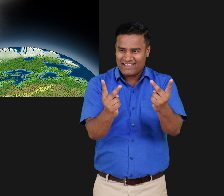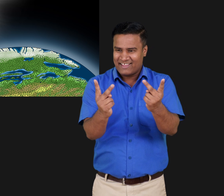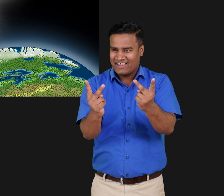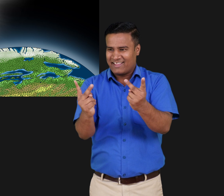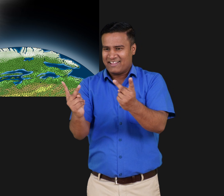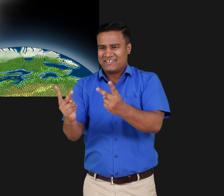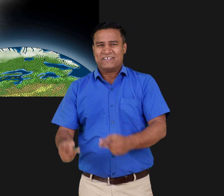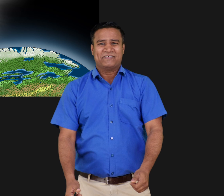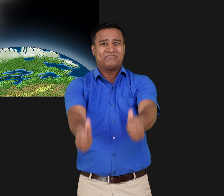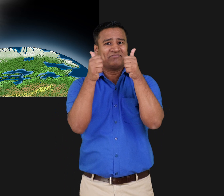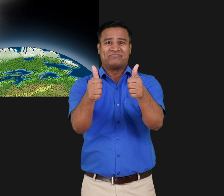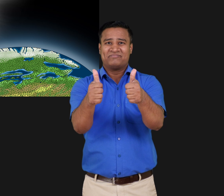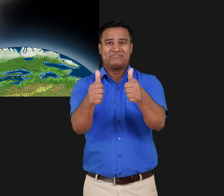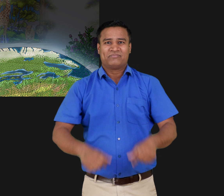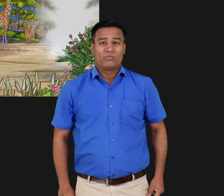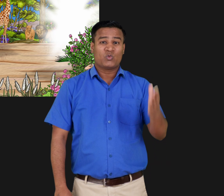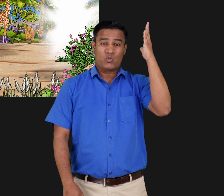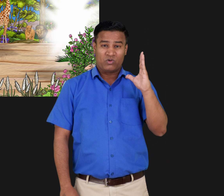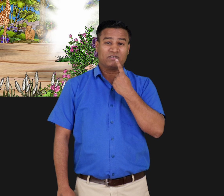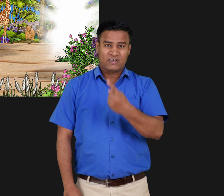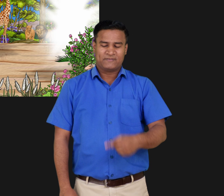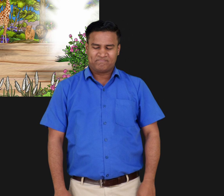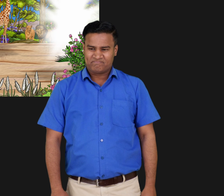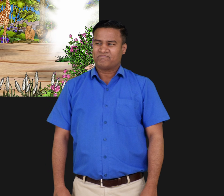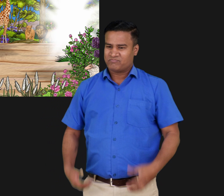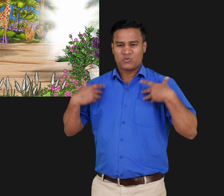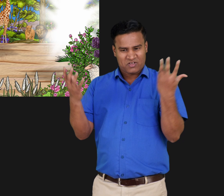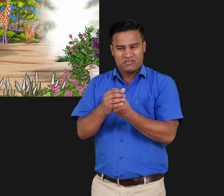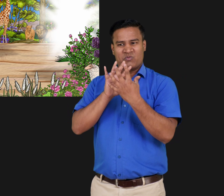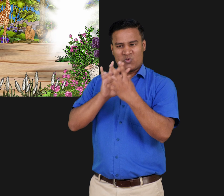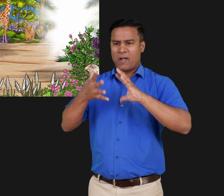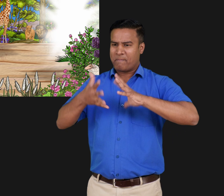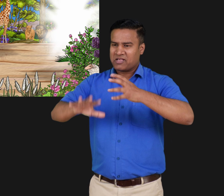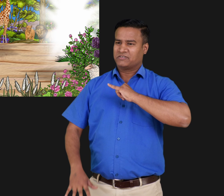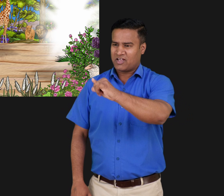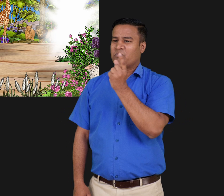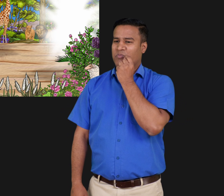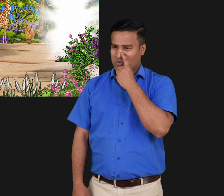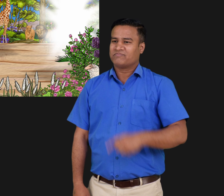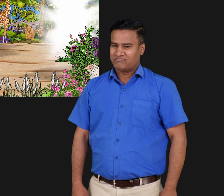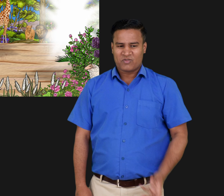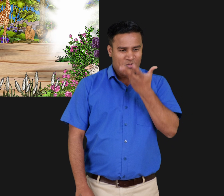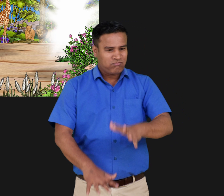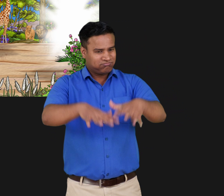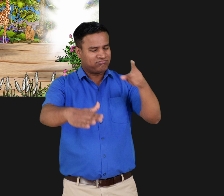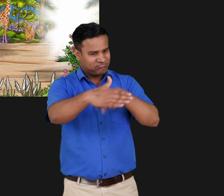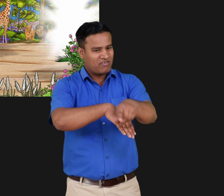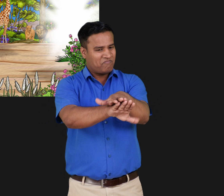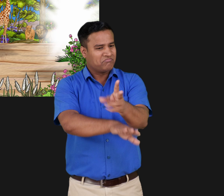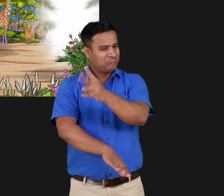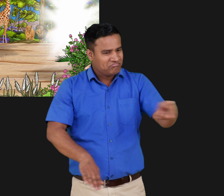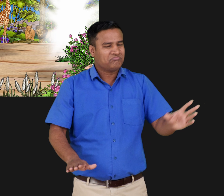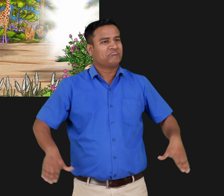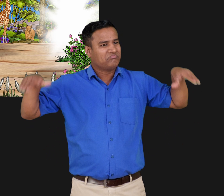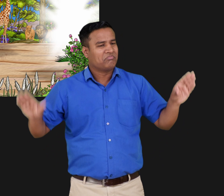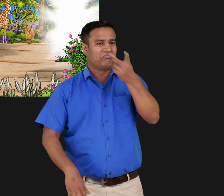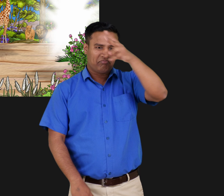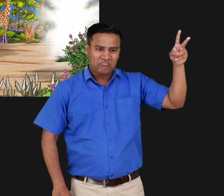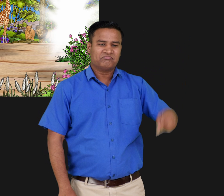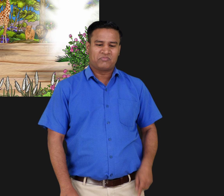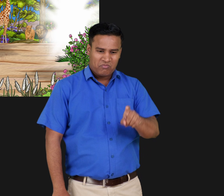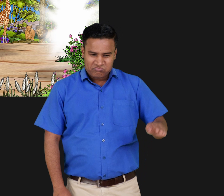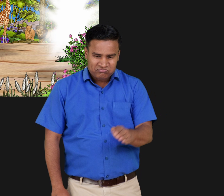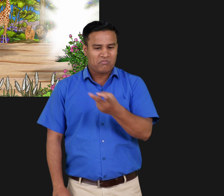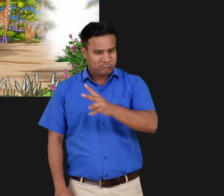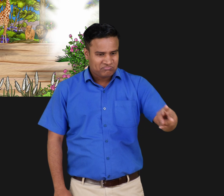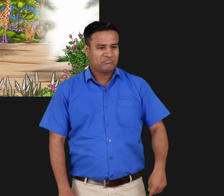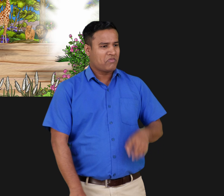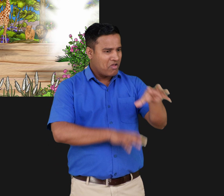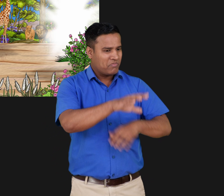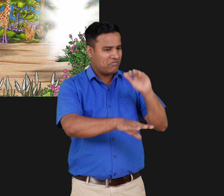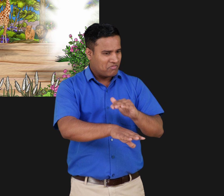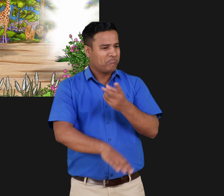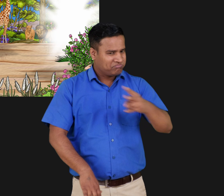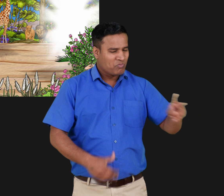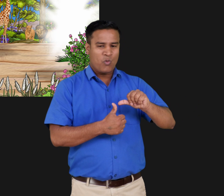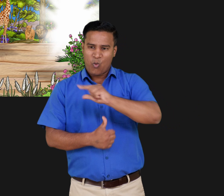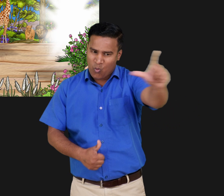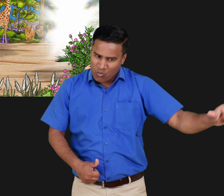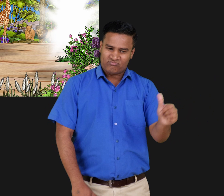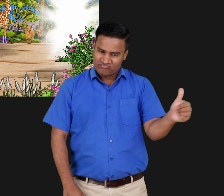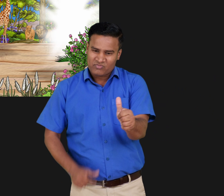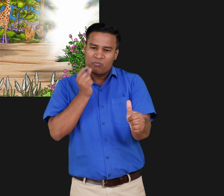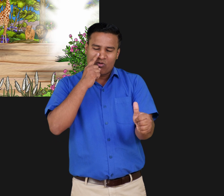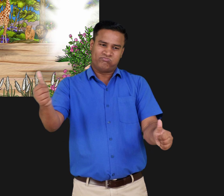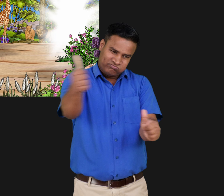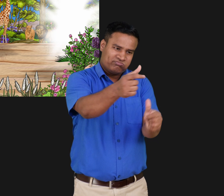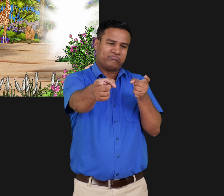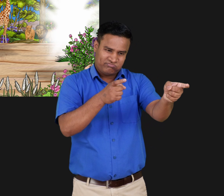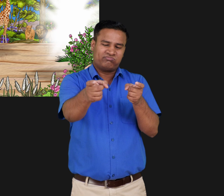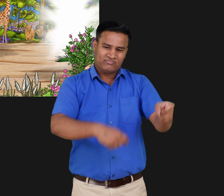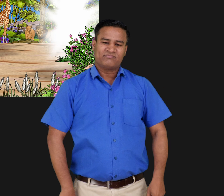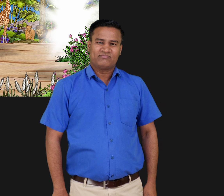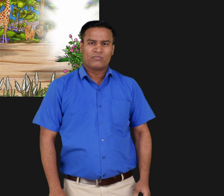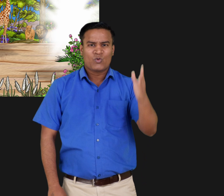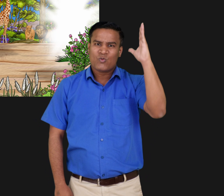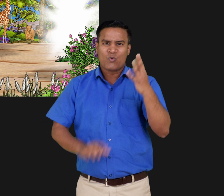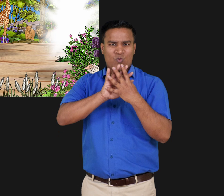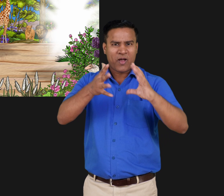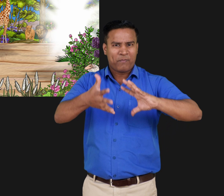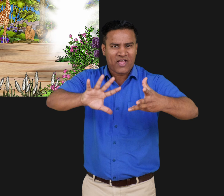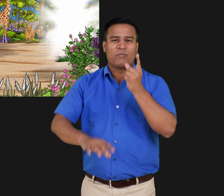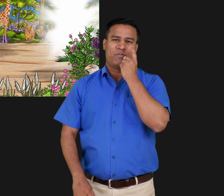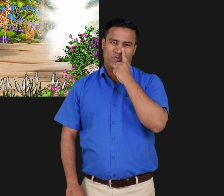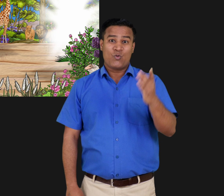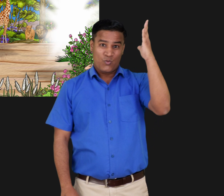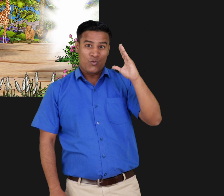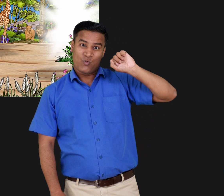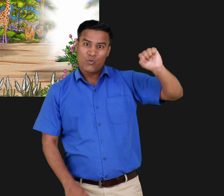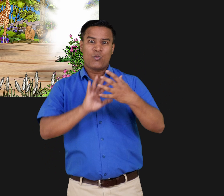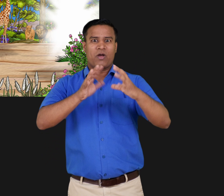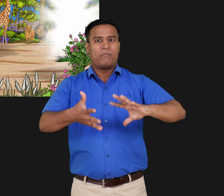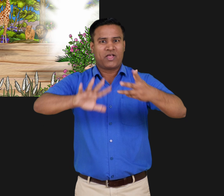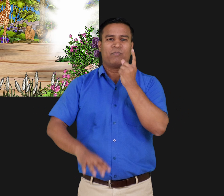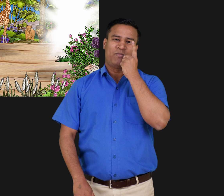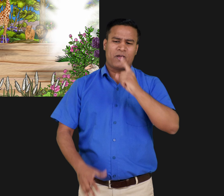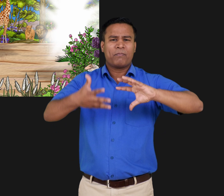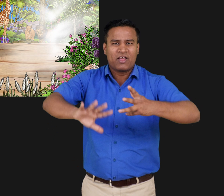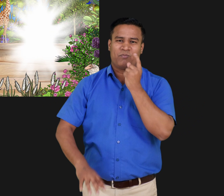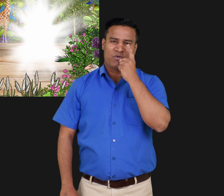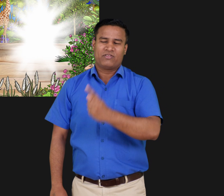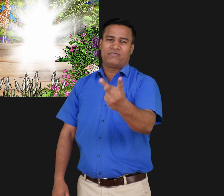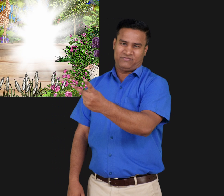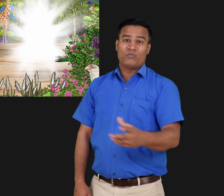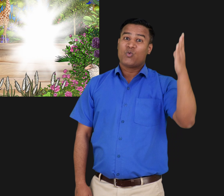Then God said, “Let Us make man in Our image, after Our likeness, to rule over the fish of the sea and the birds of the air, over the livestock, and over all the earth itself and every creature that crawls upon it.”